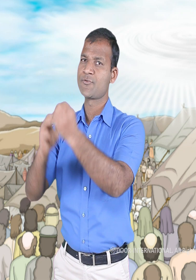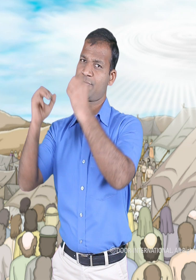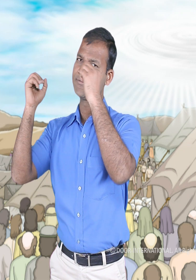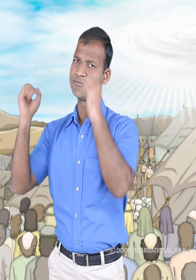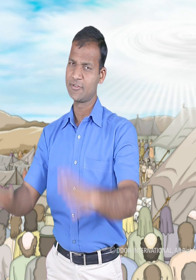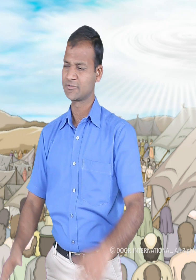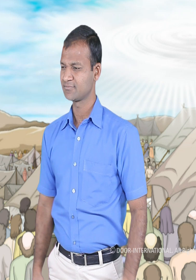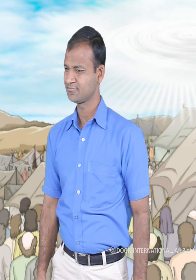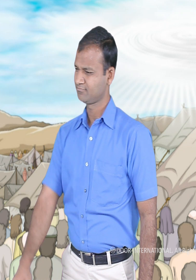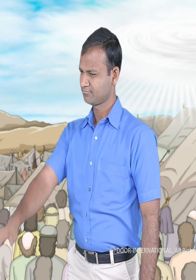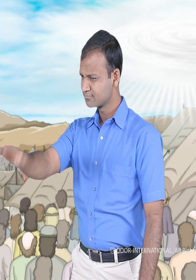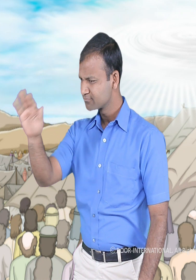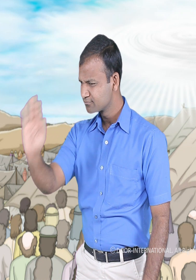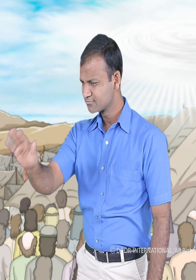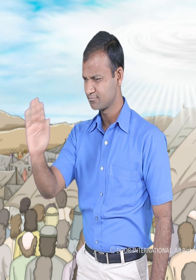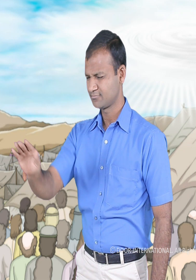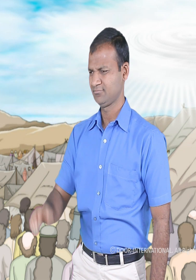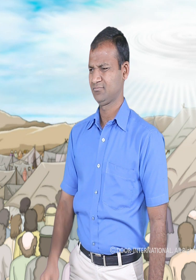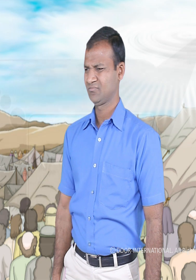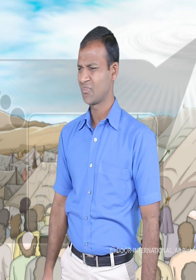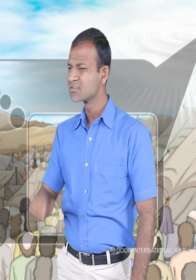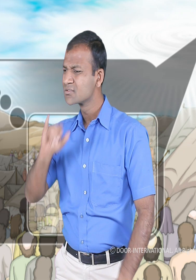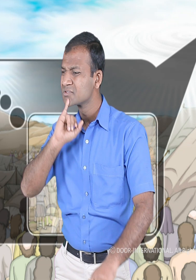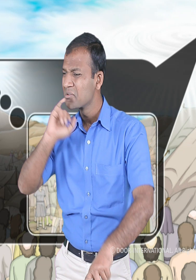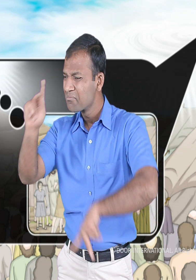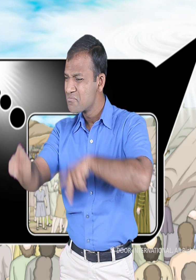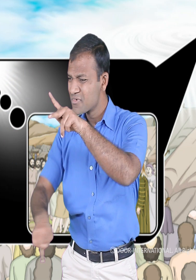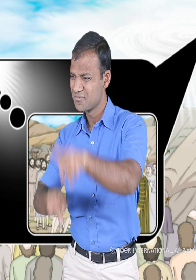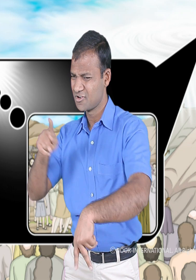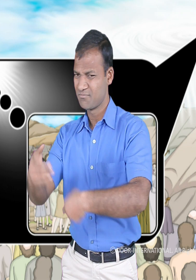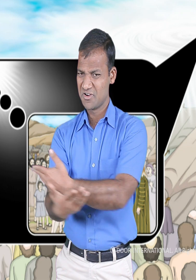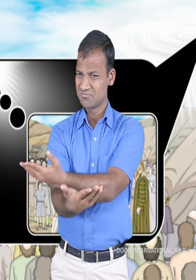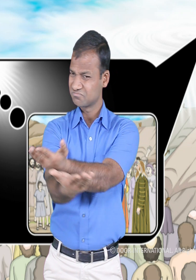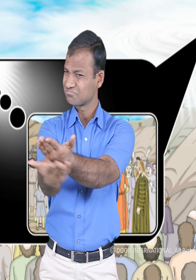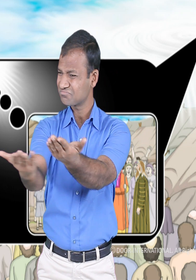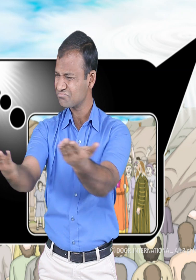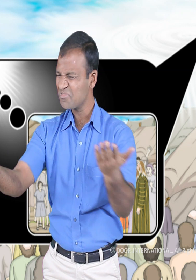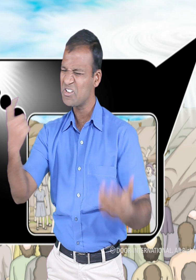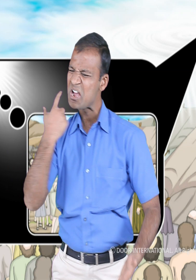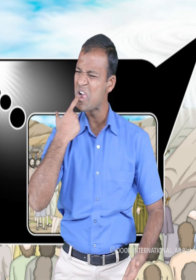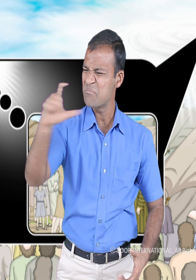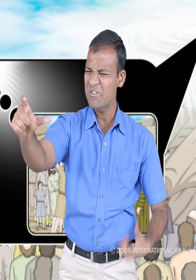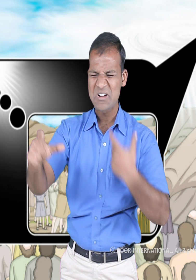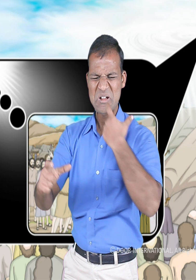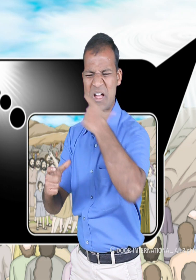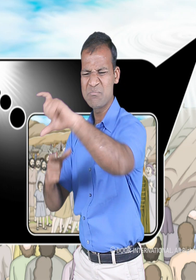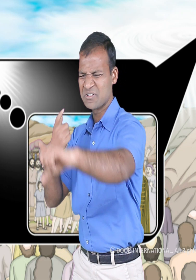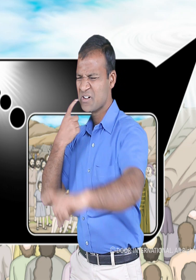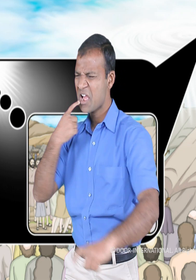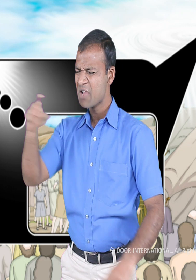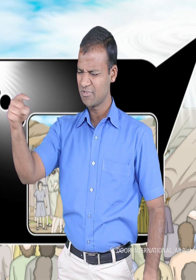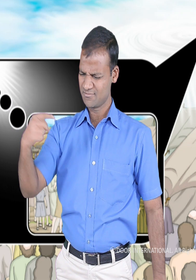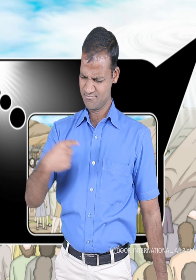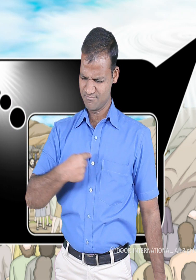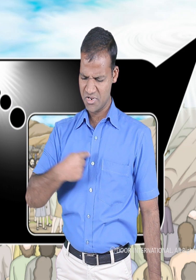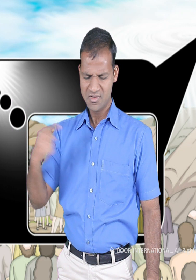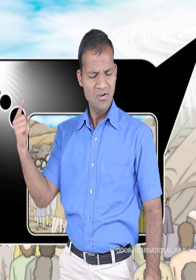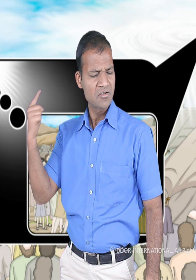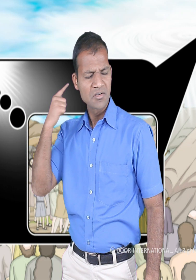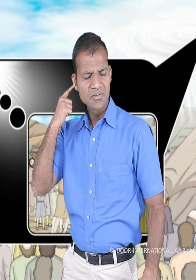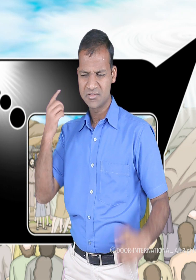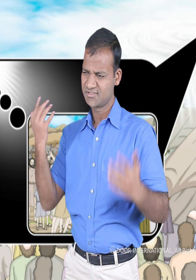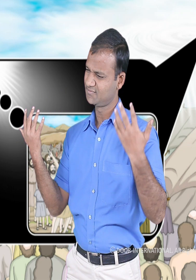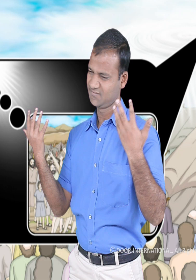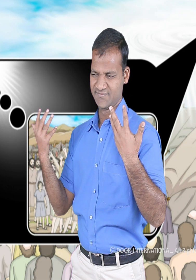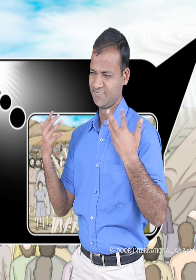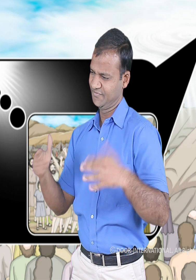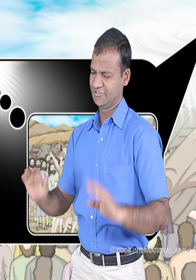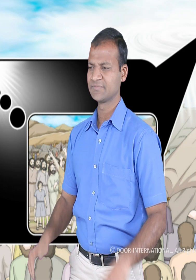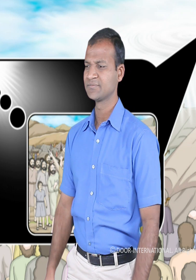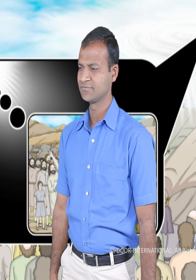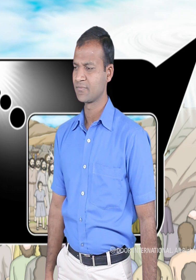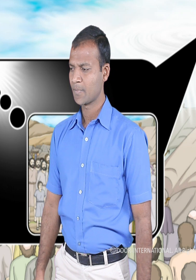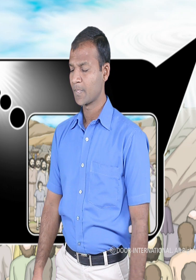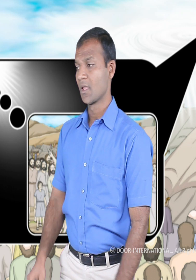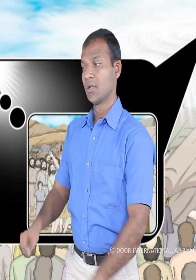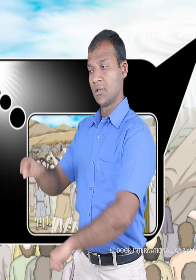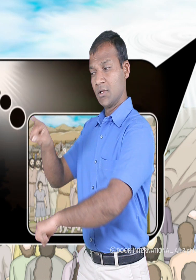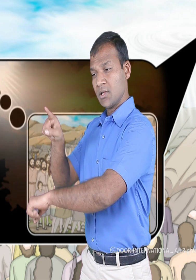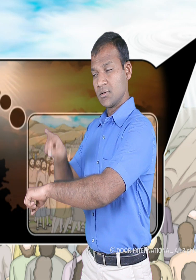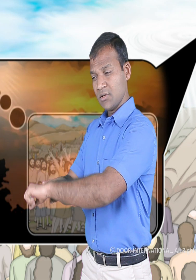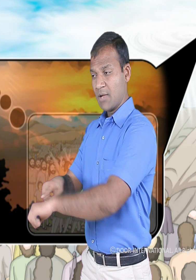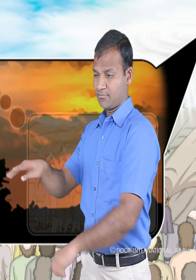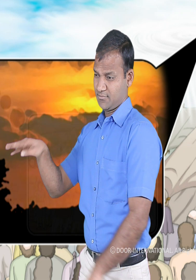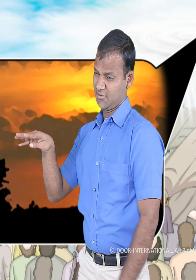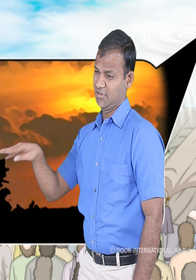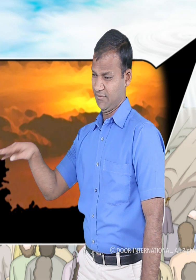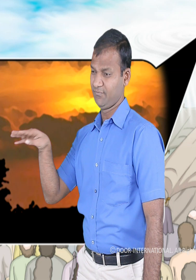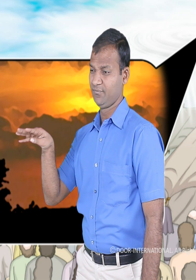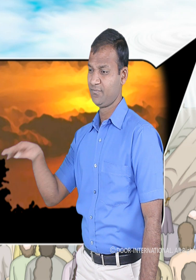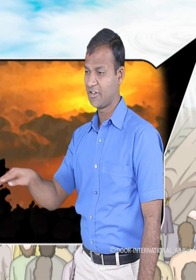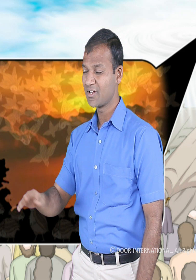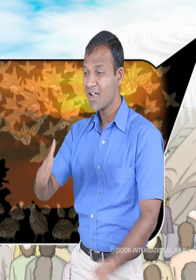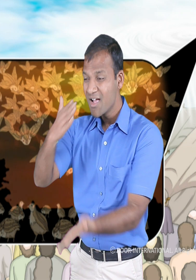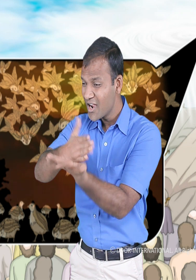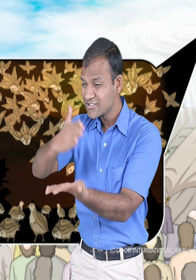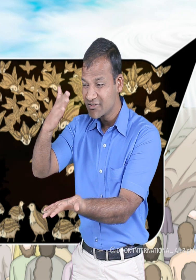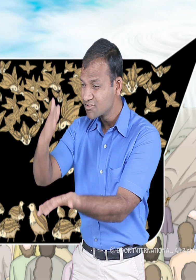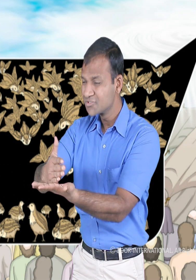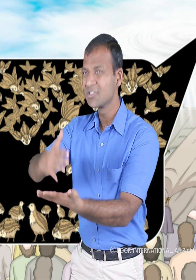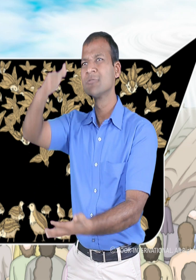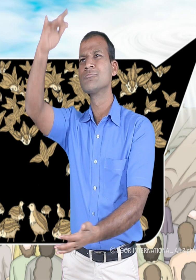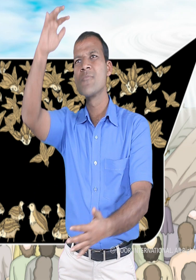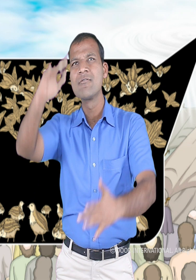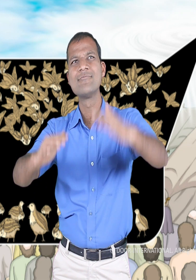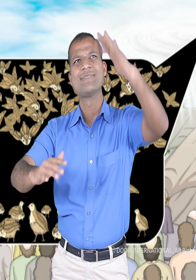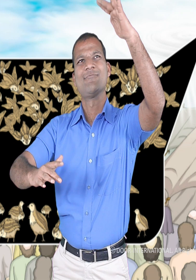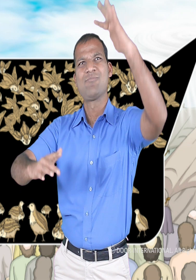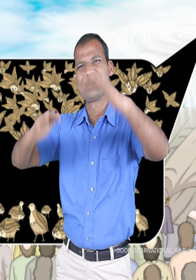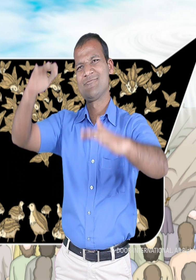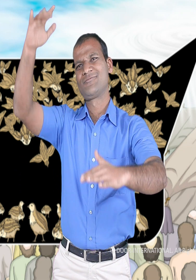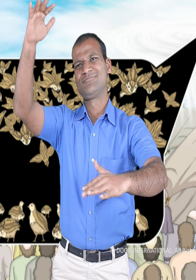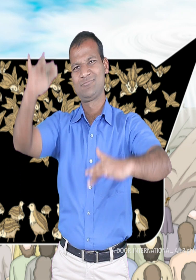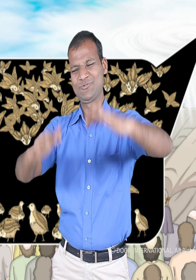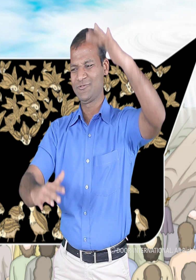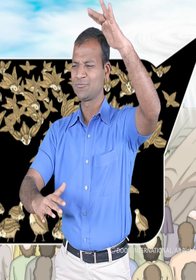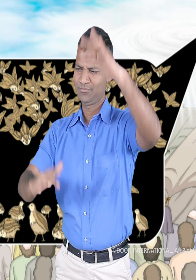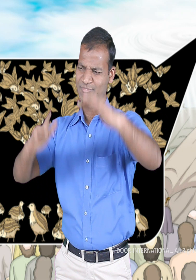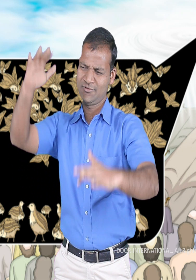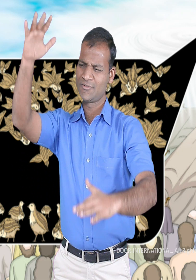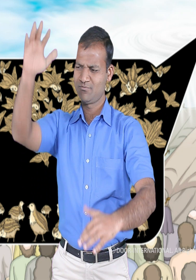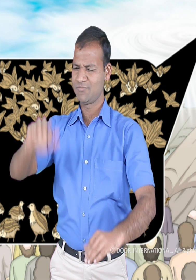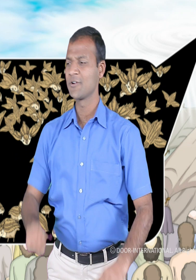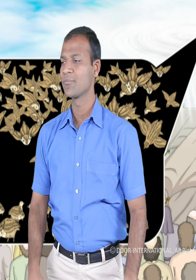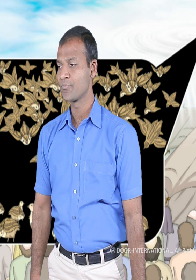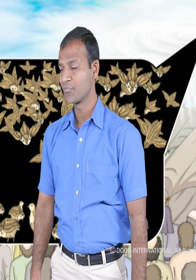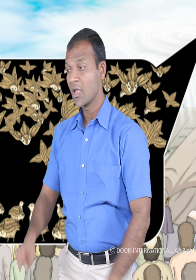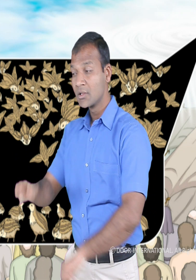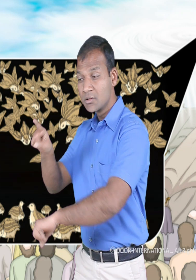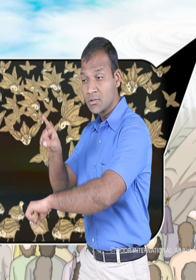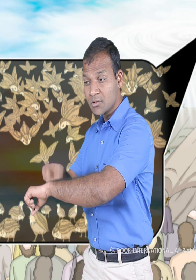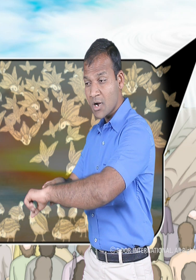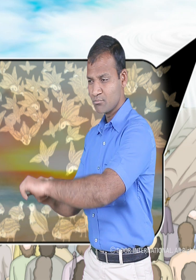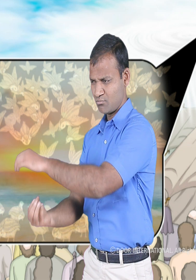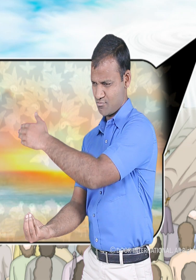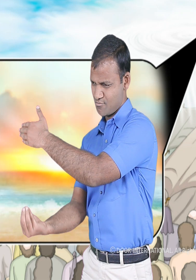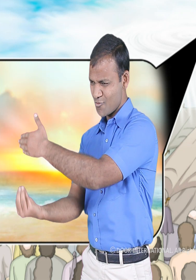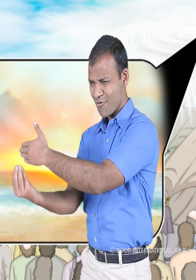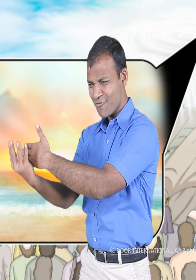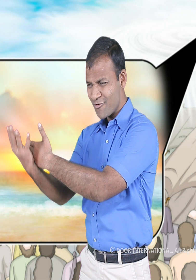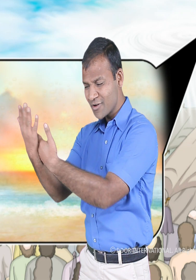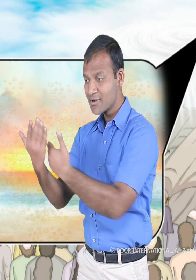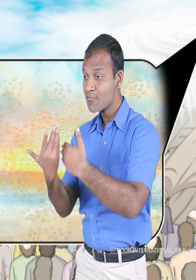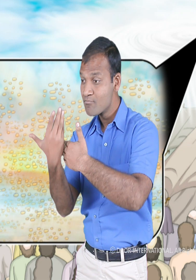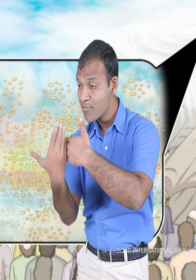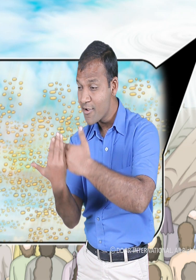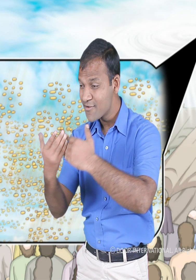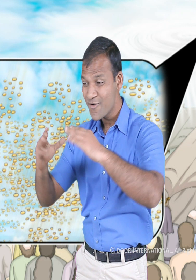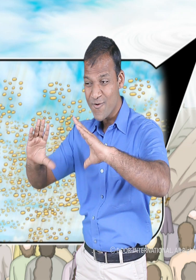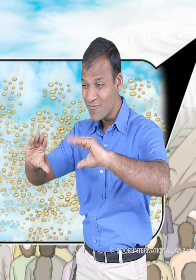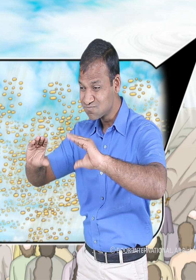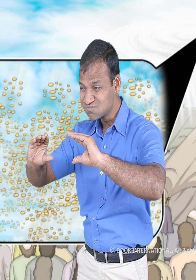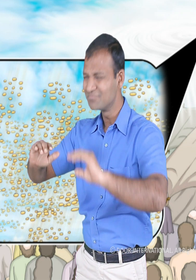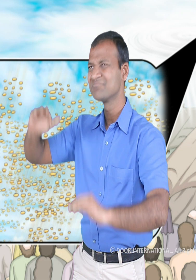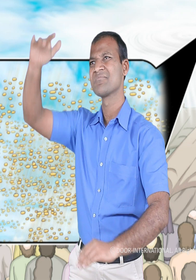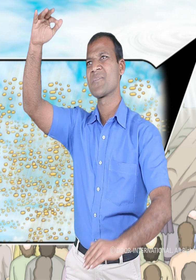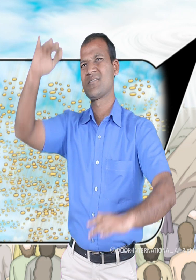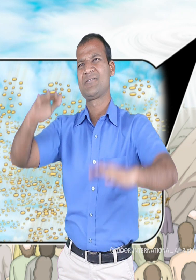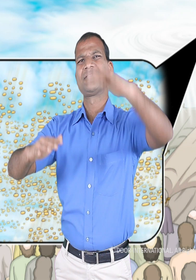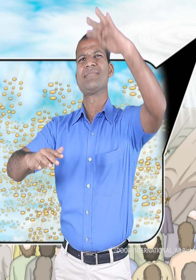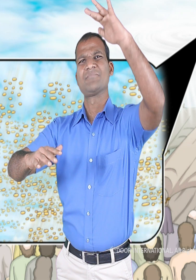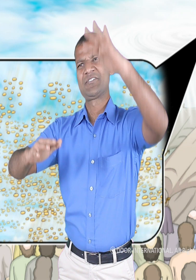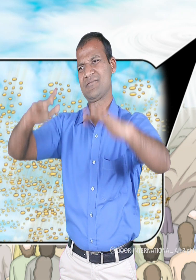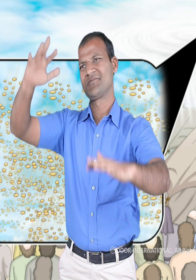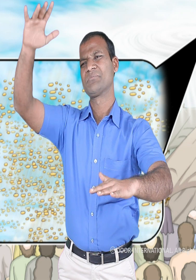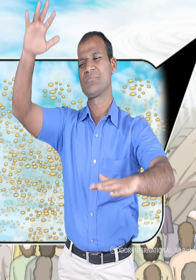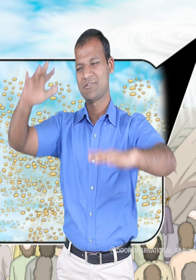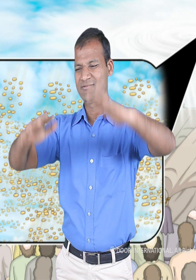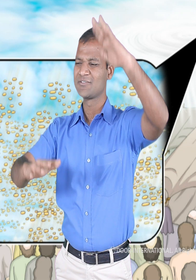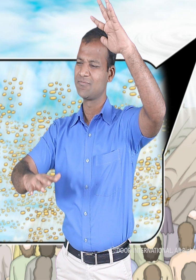Then the LORD said to Moses, “I have heard the grumbling of the Israelites.